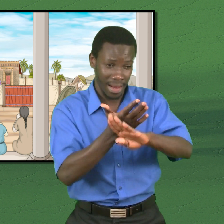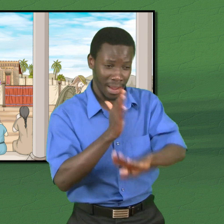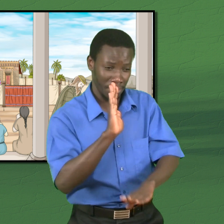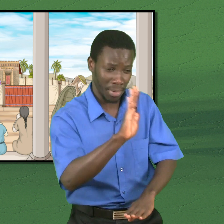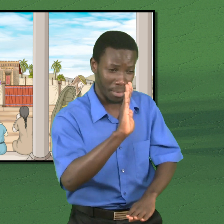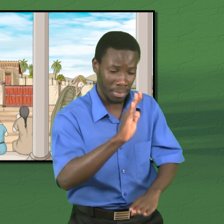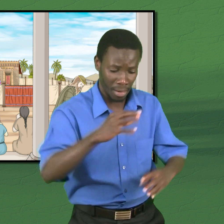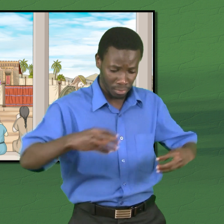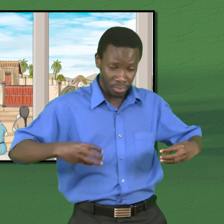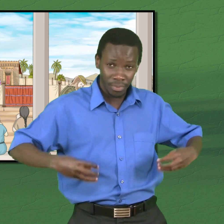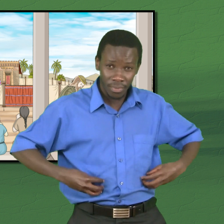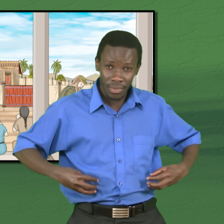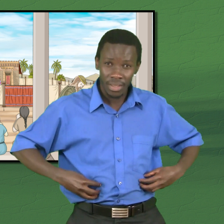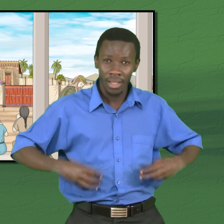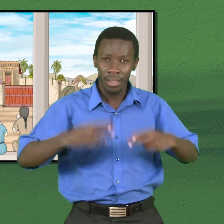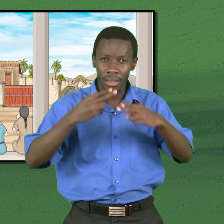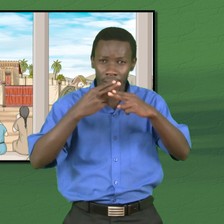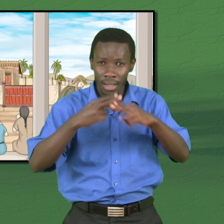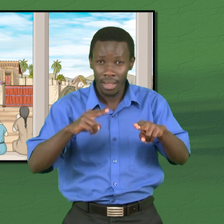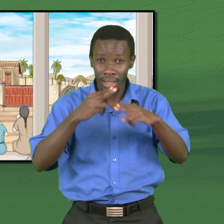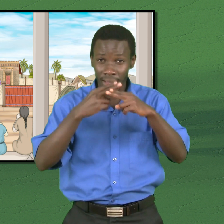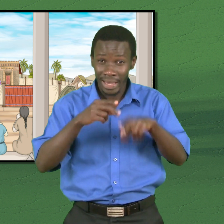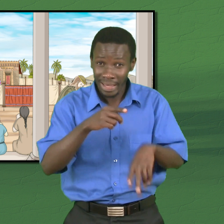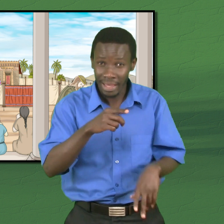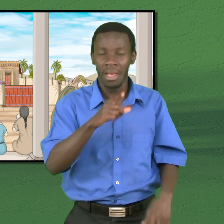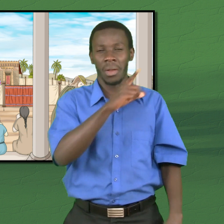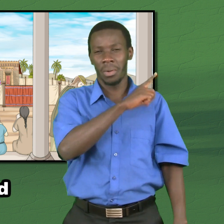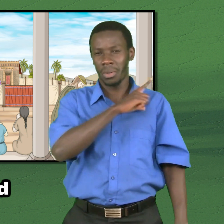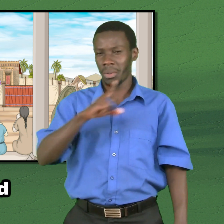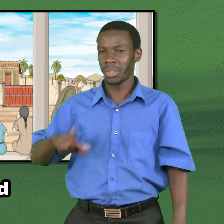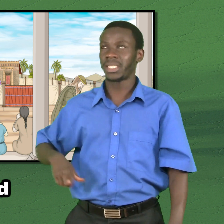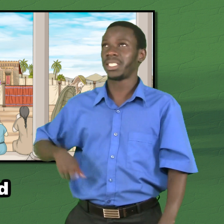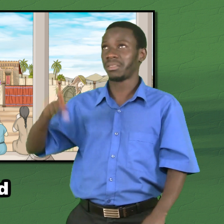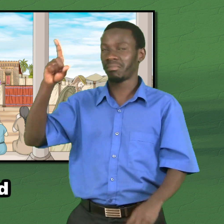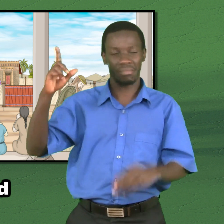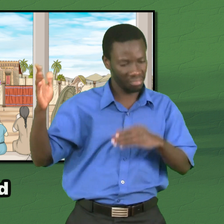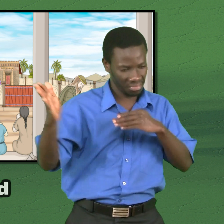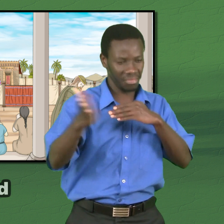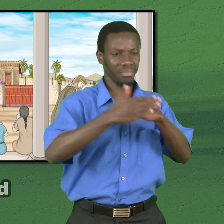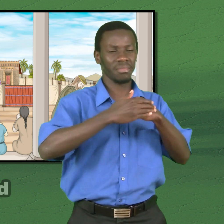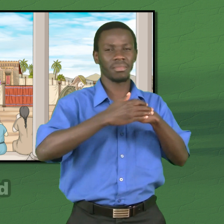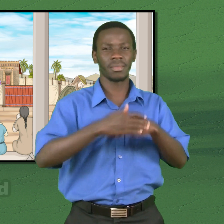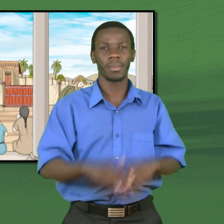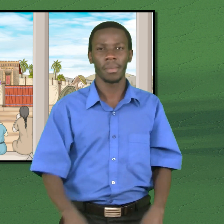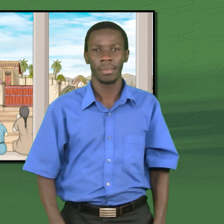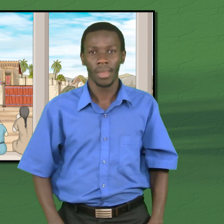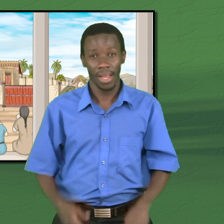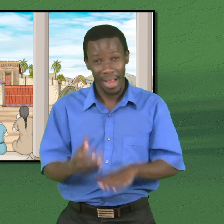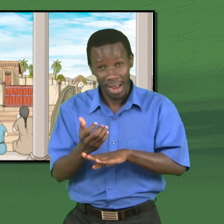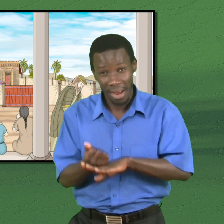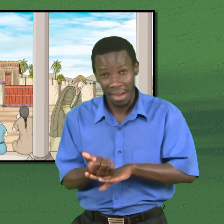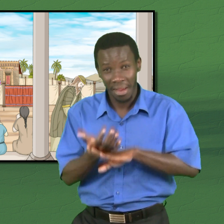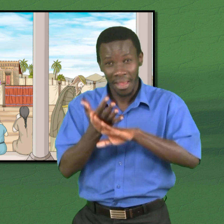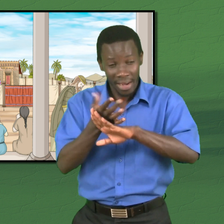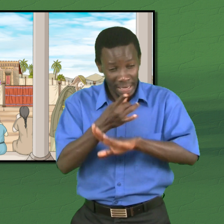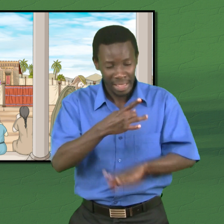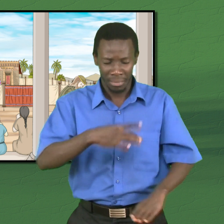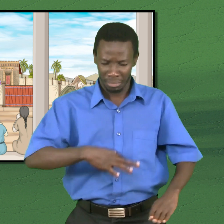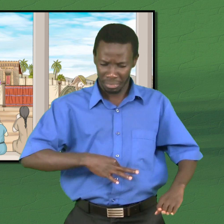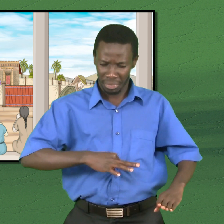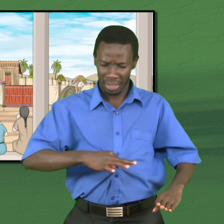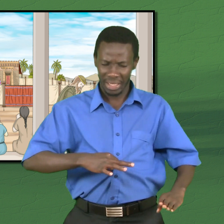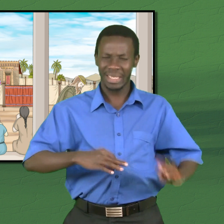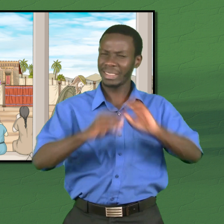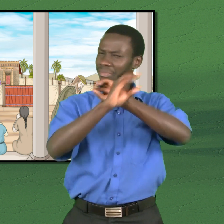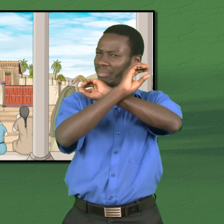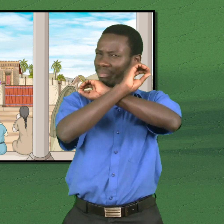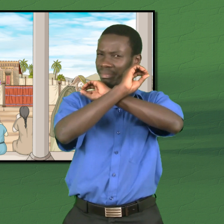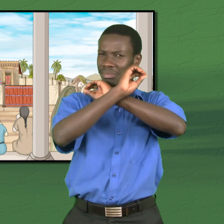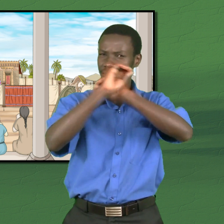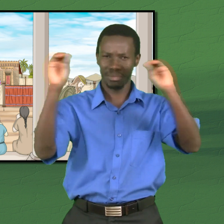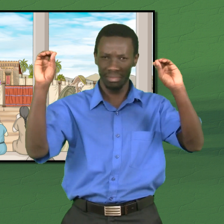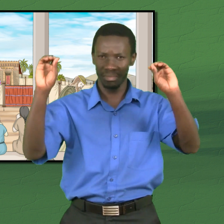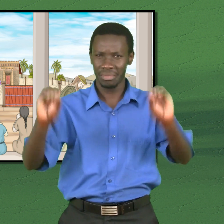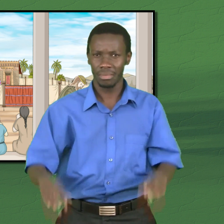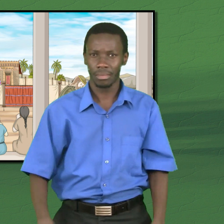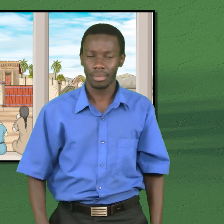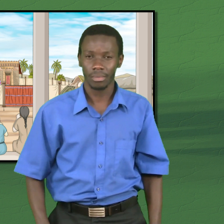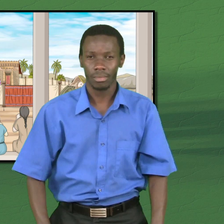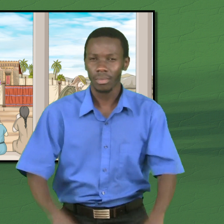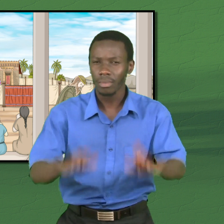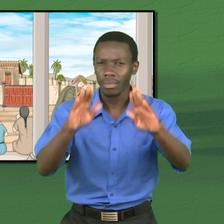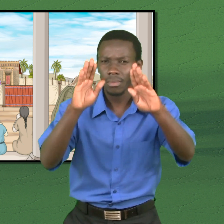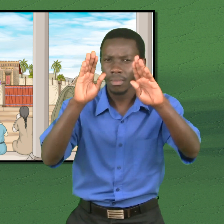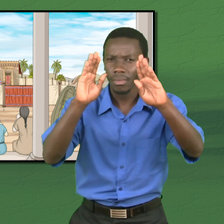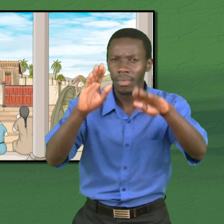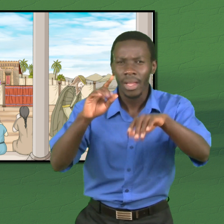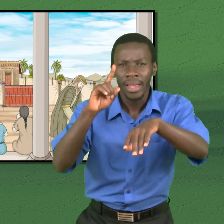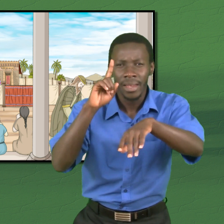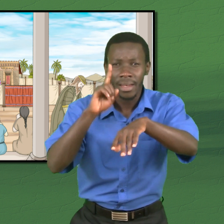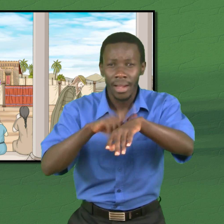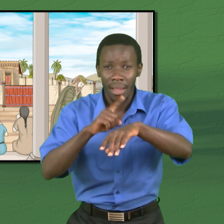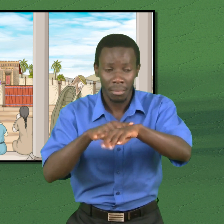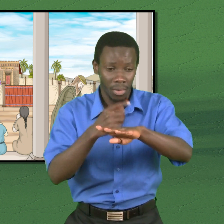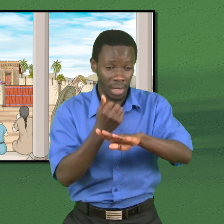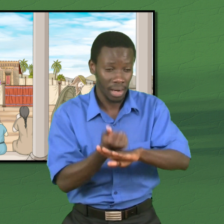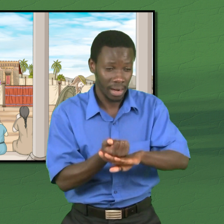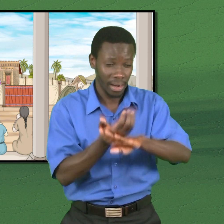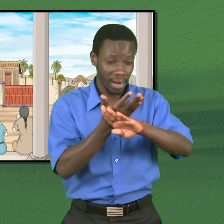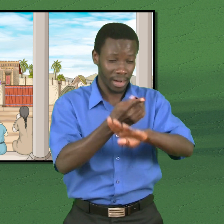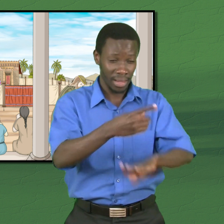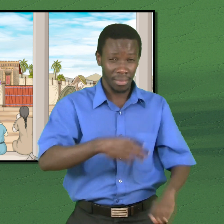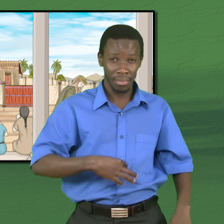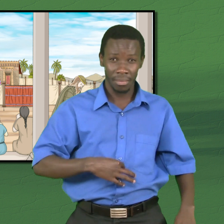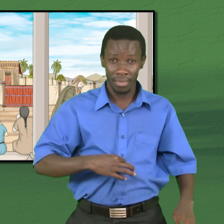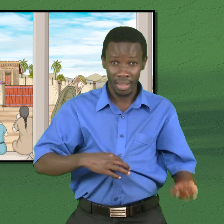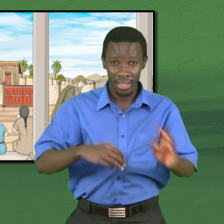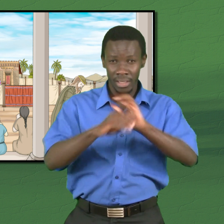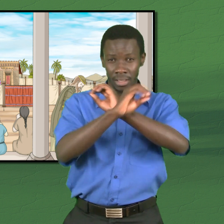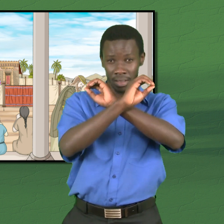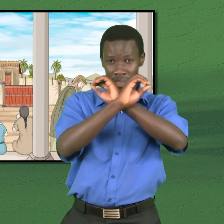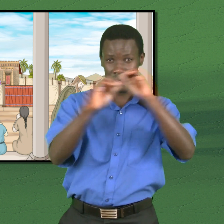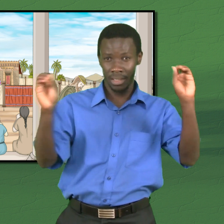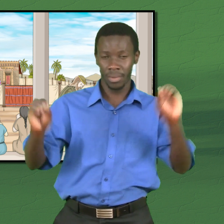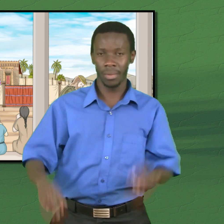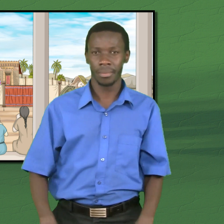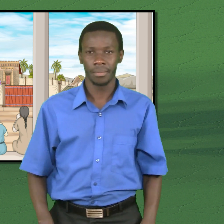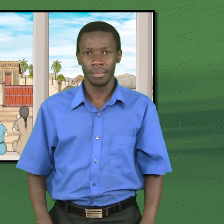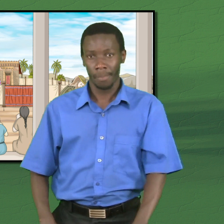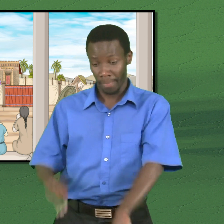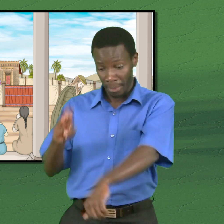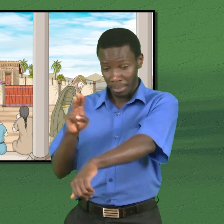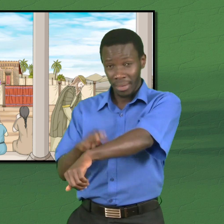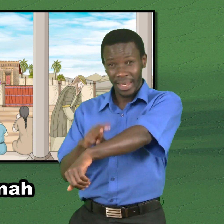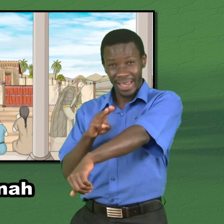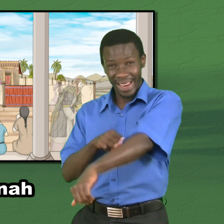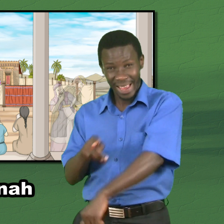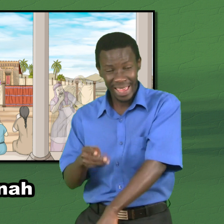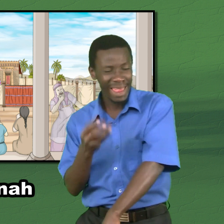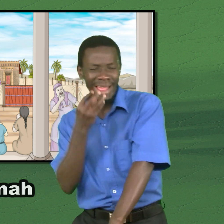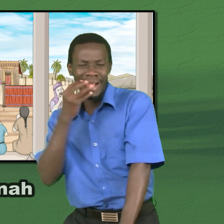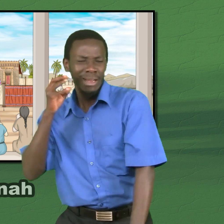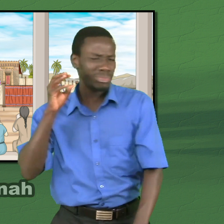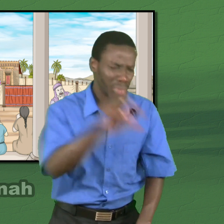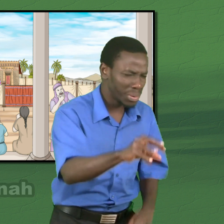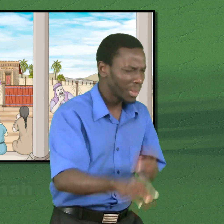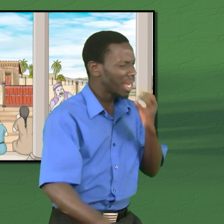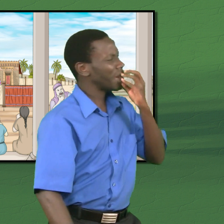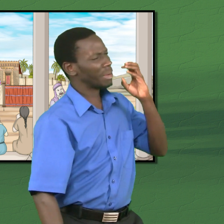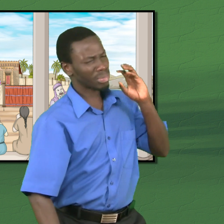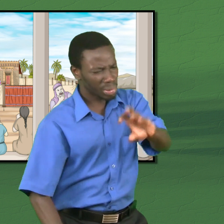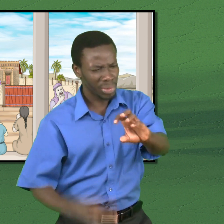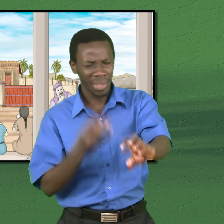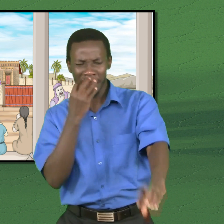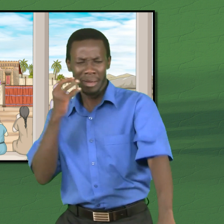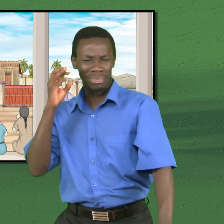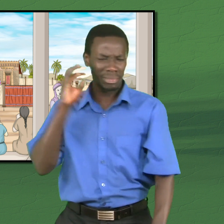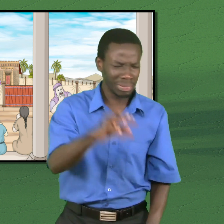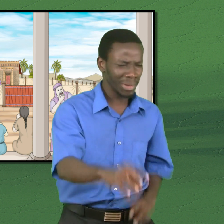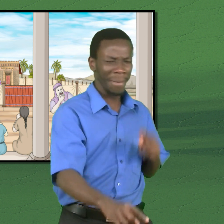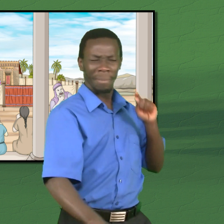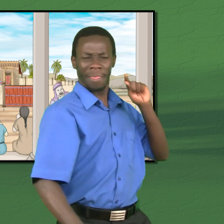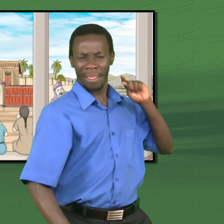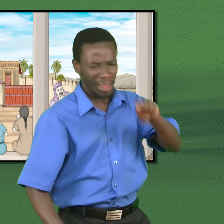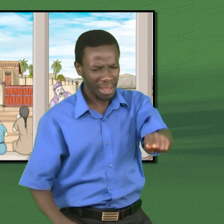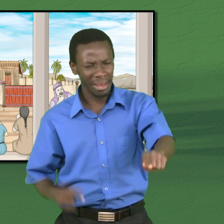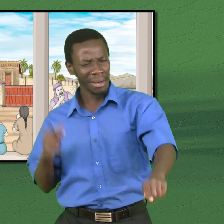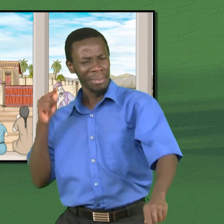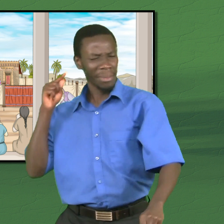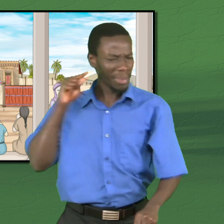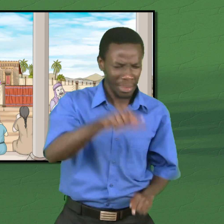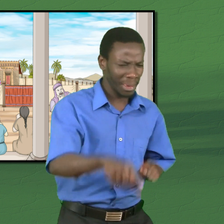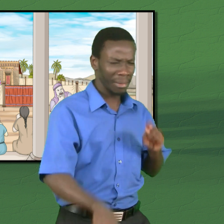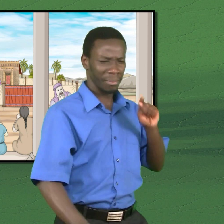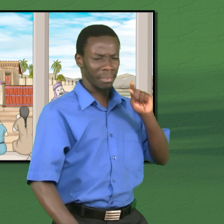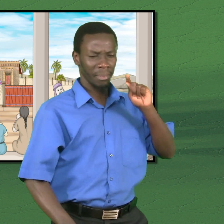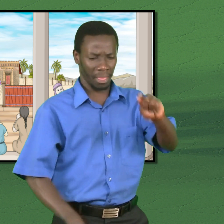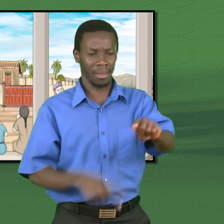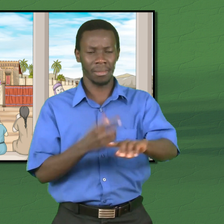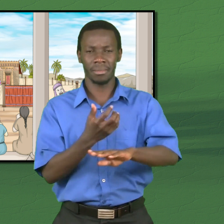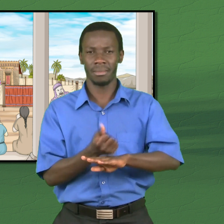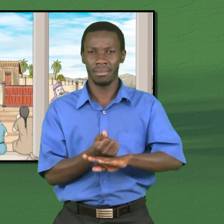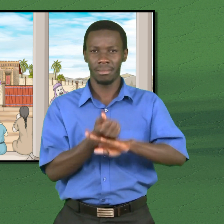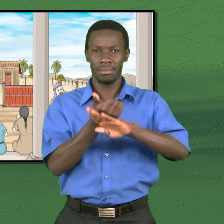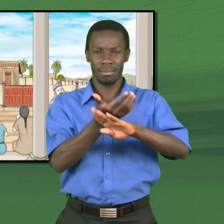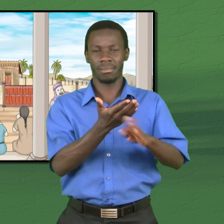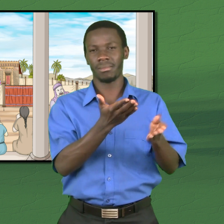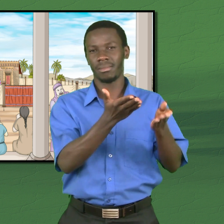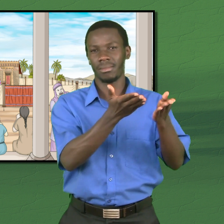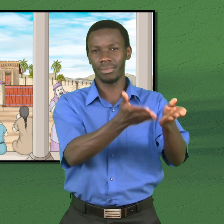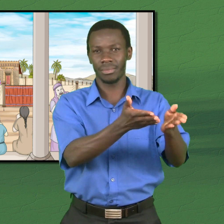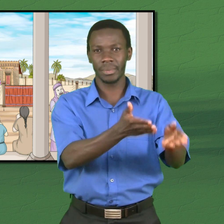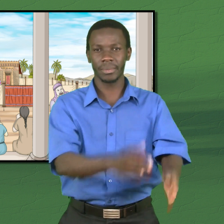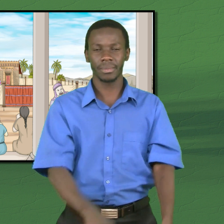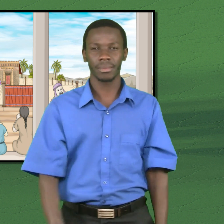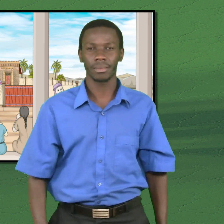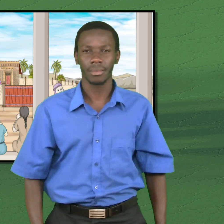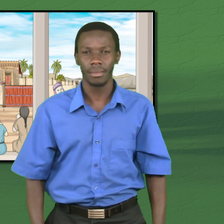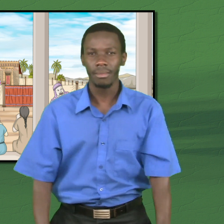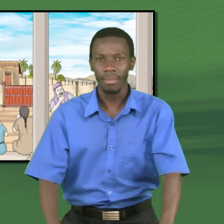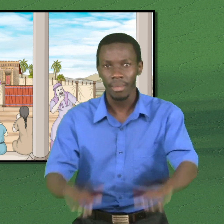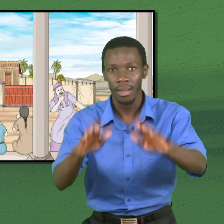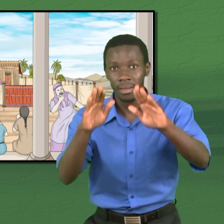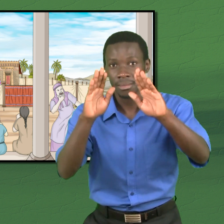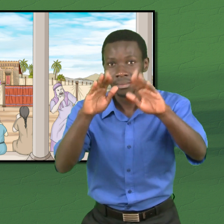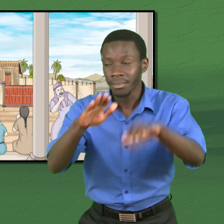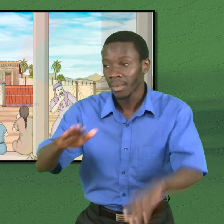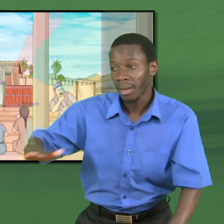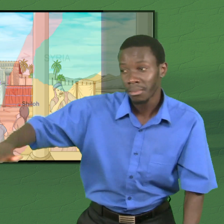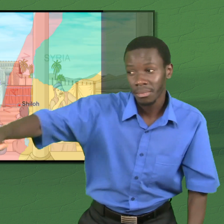Because the LORD had closed Hannah’s womb, her rival would provoke her and taunt her viciously.